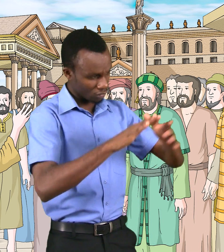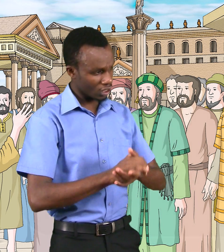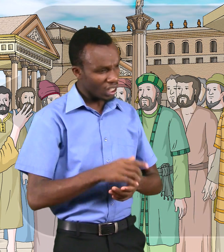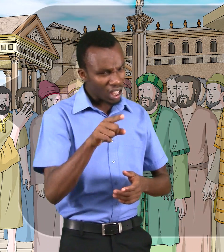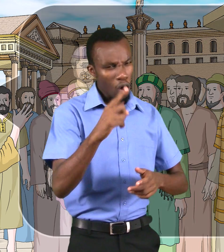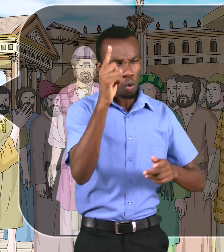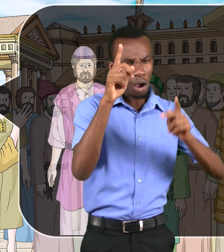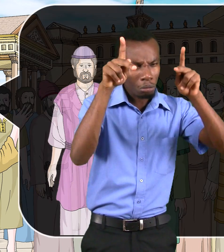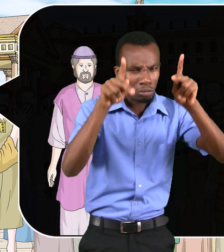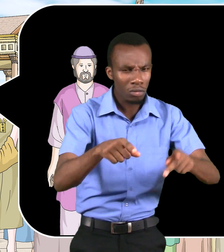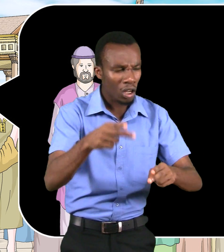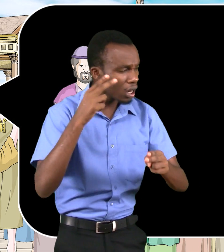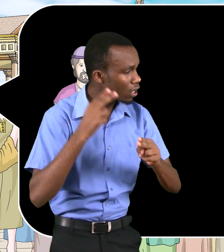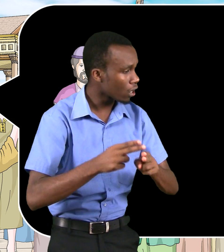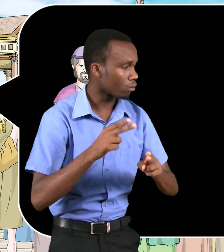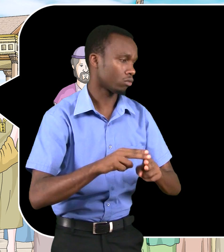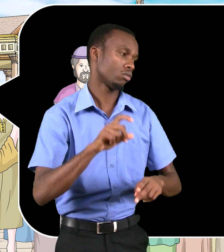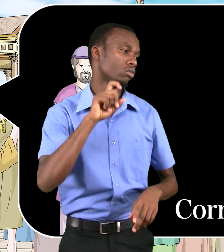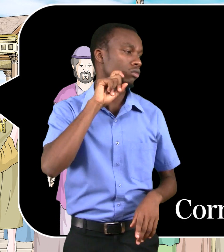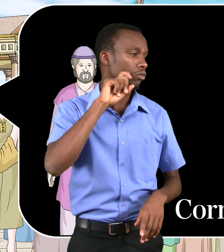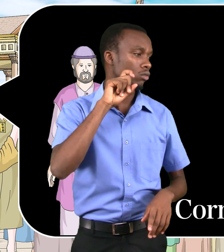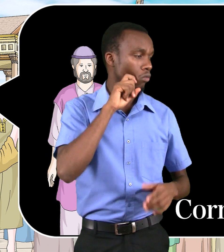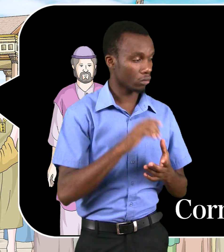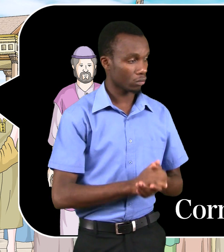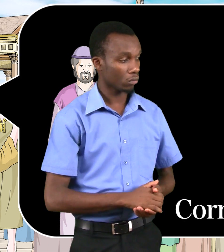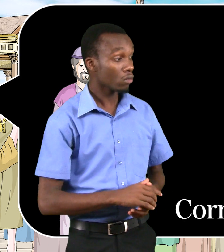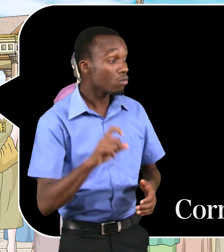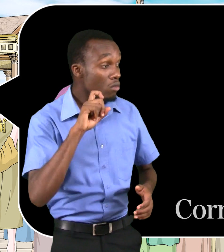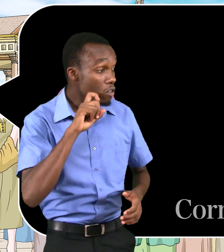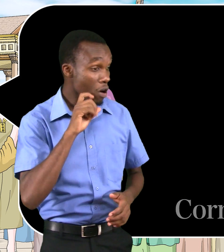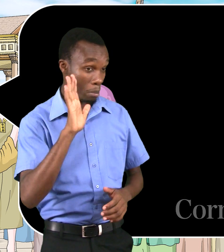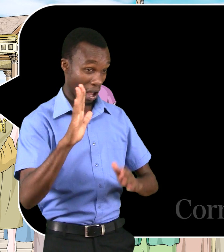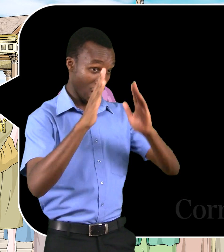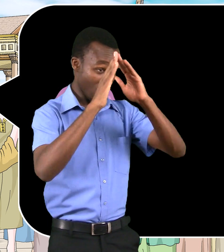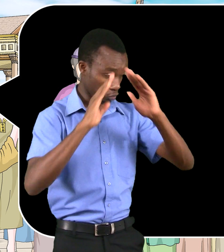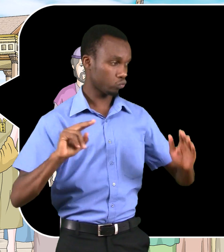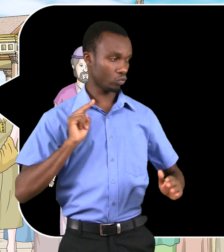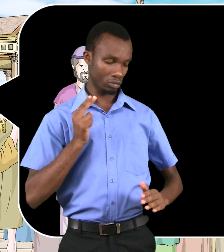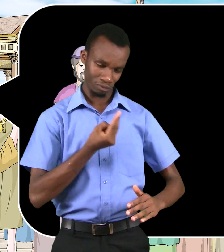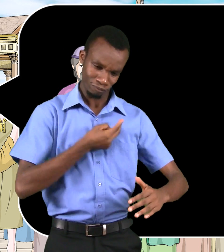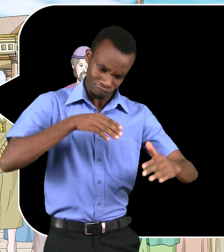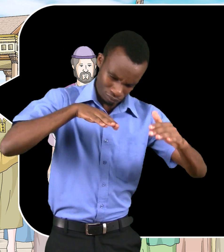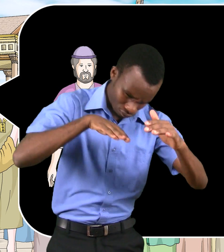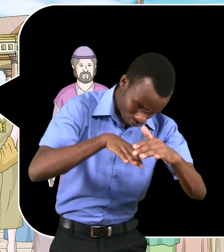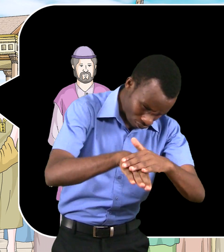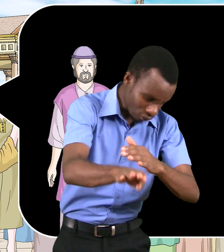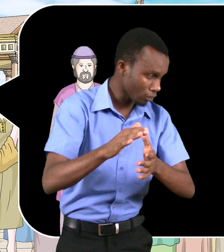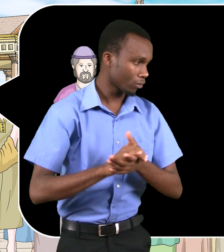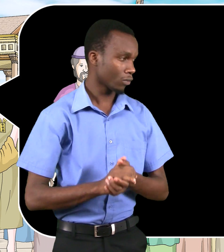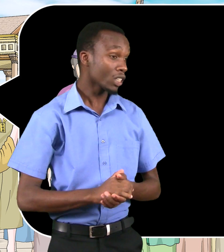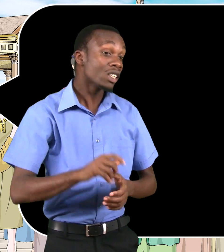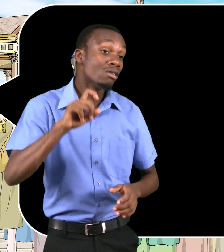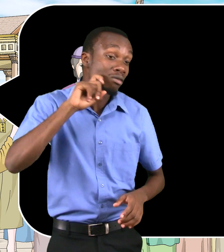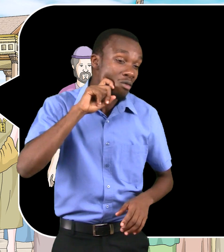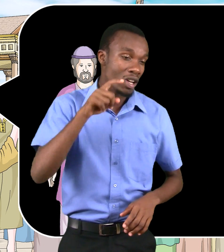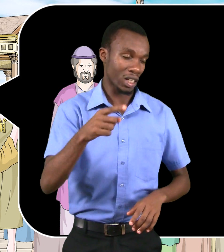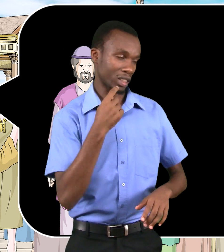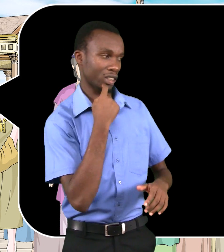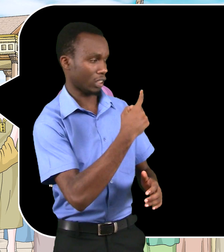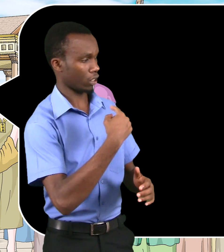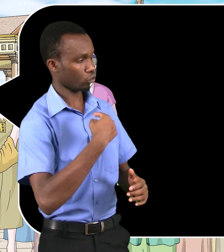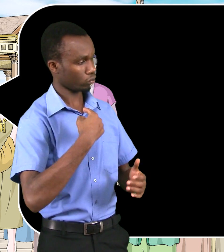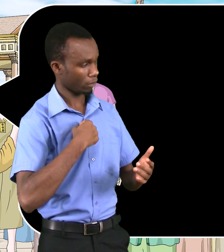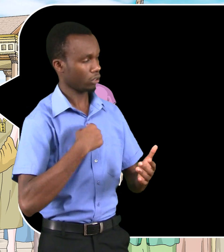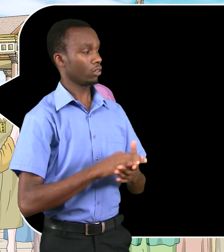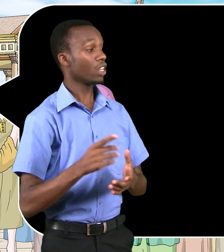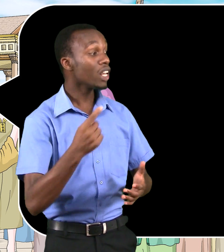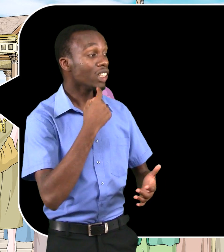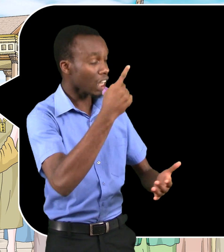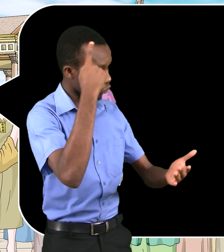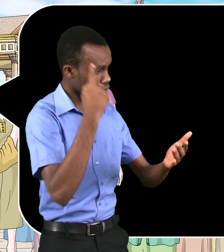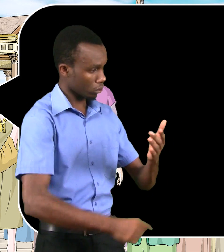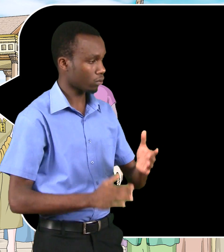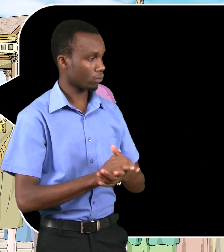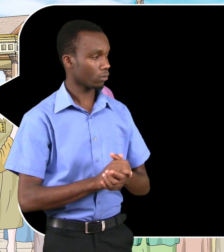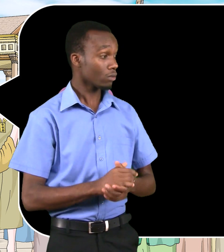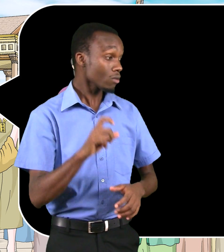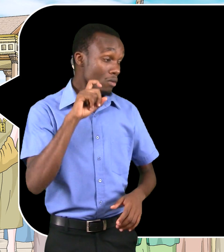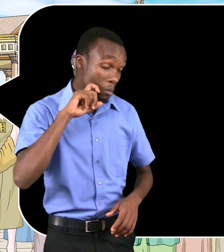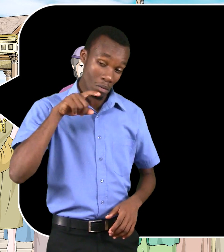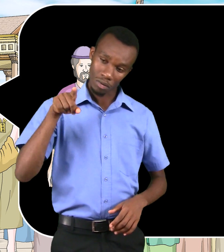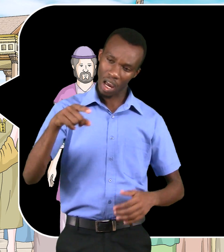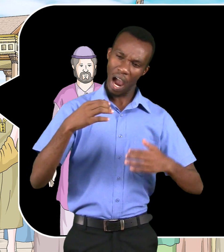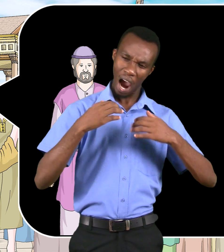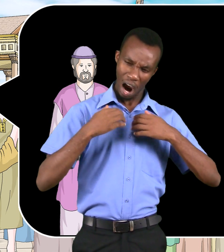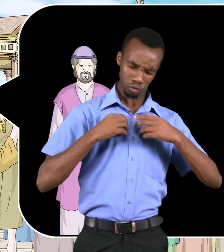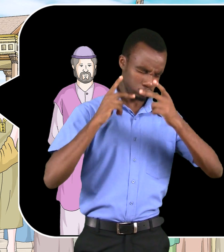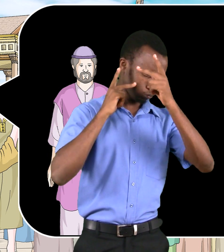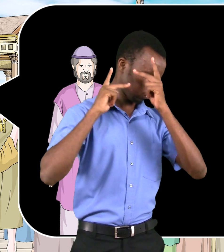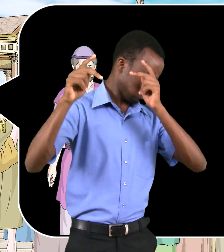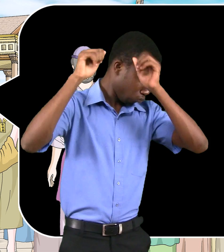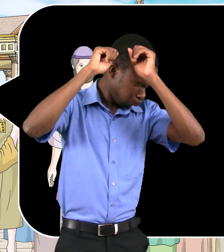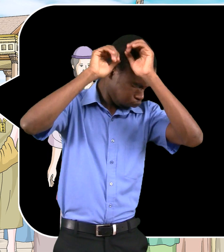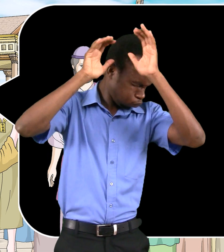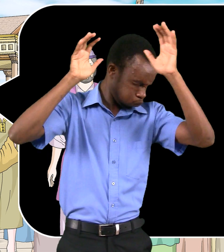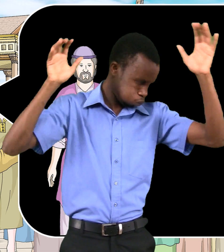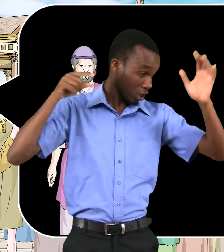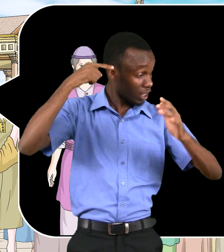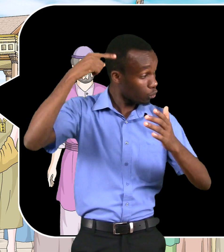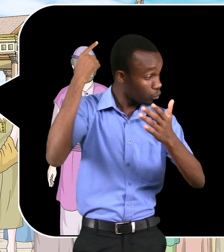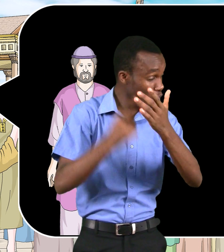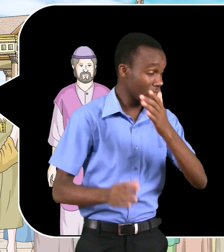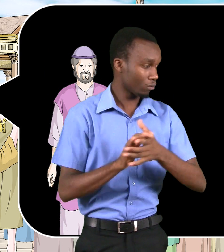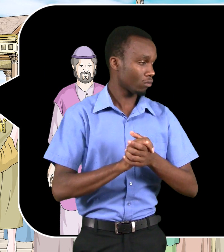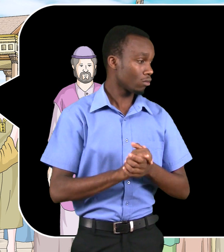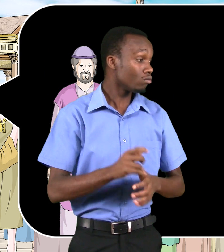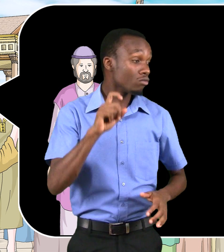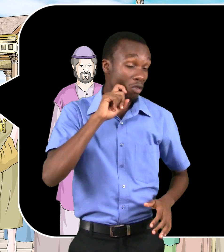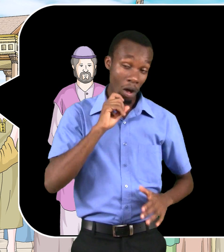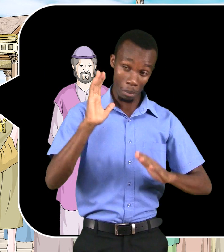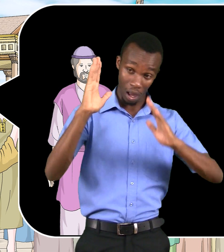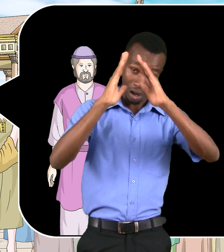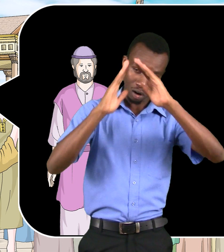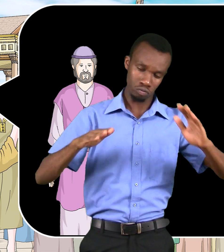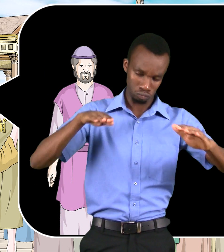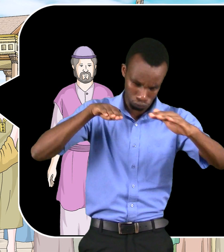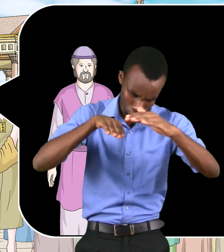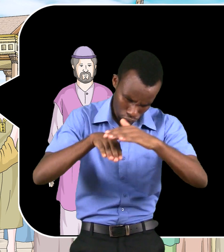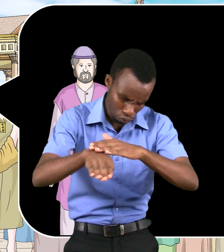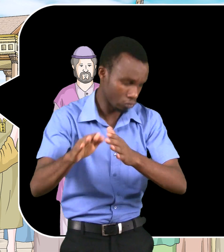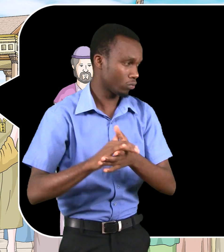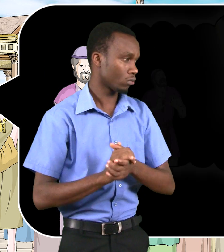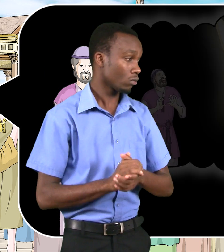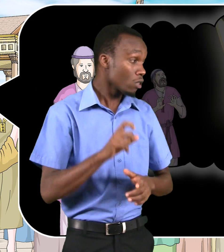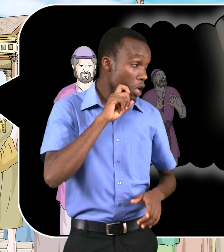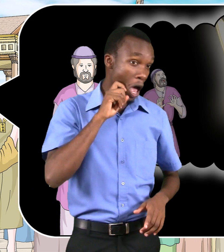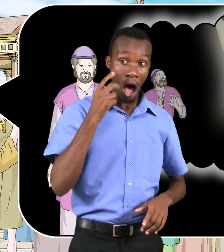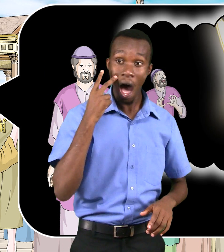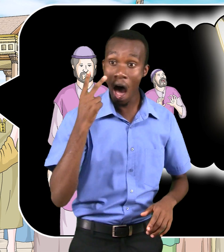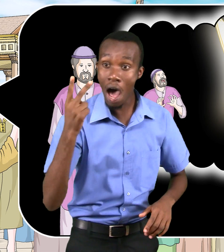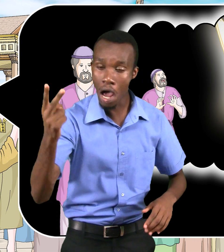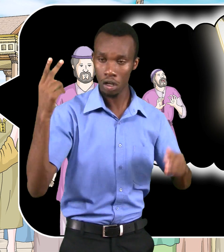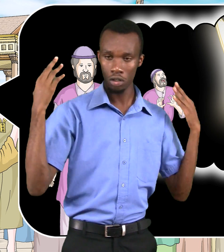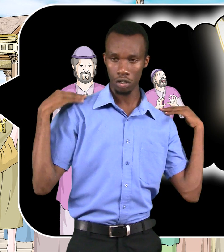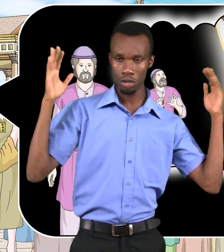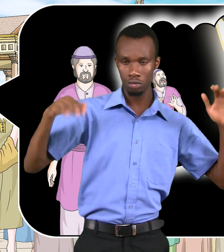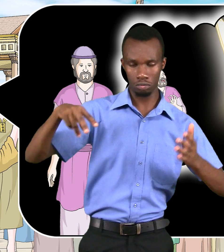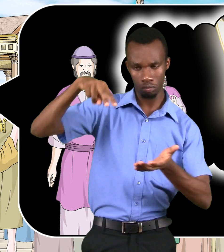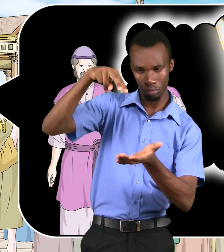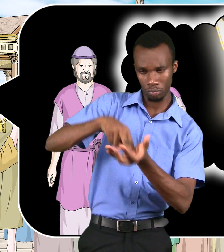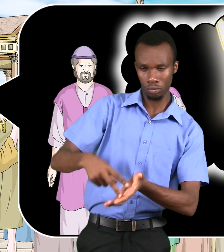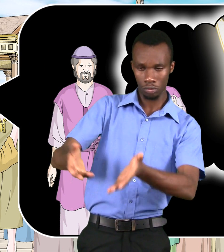These six brothers also went with me, and we entered the man’s home.